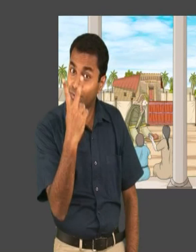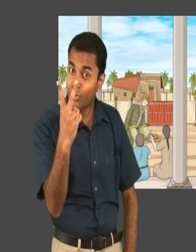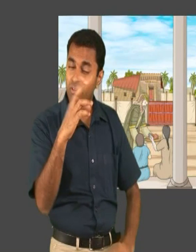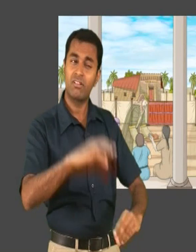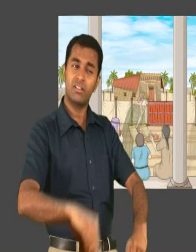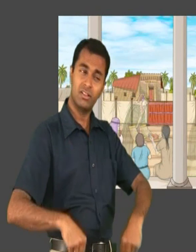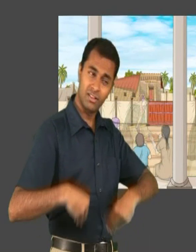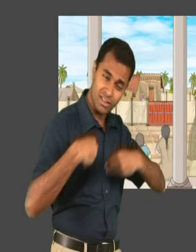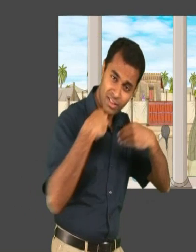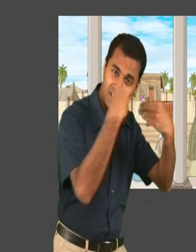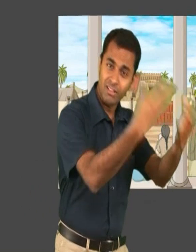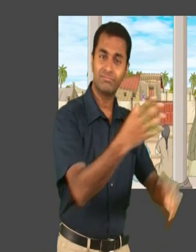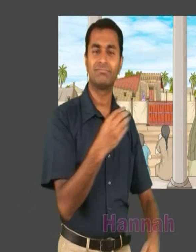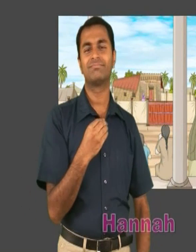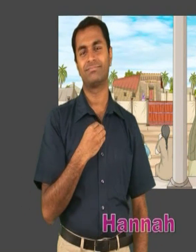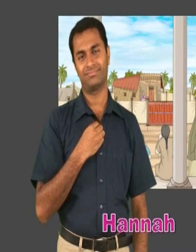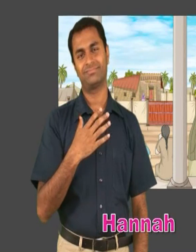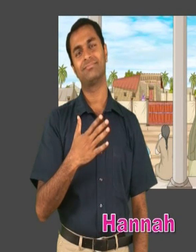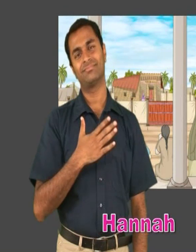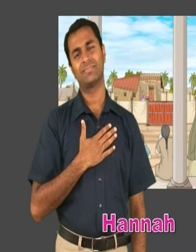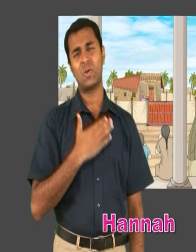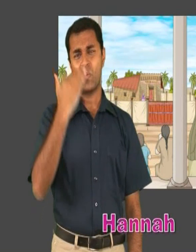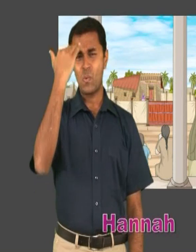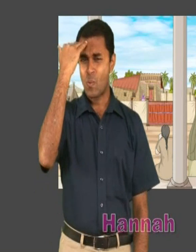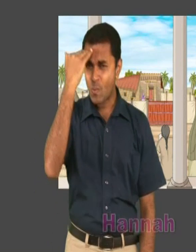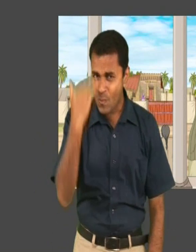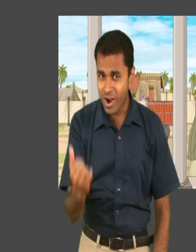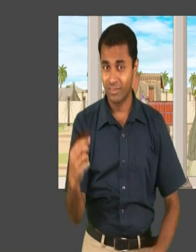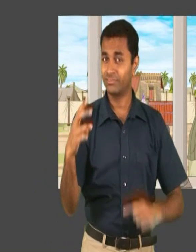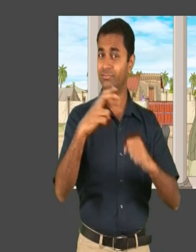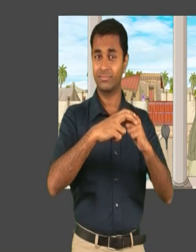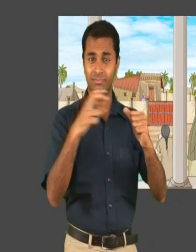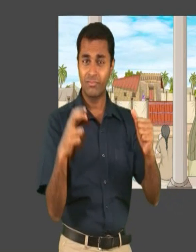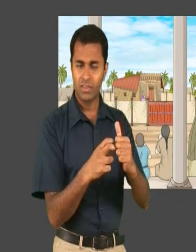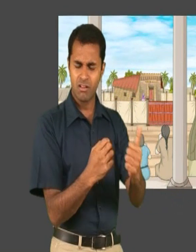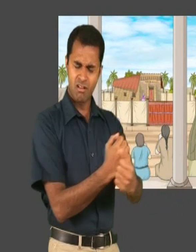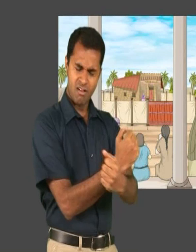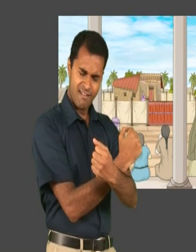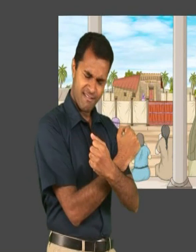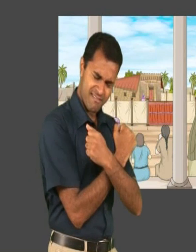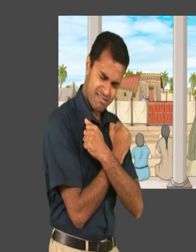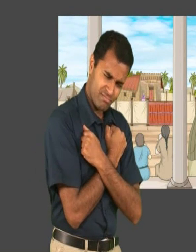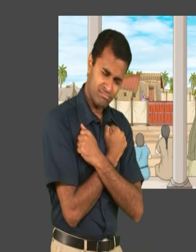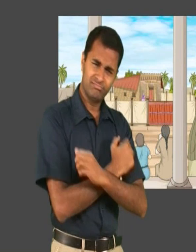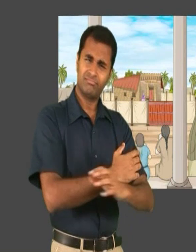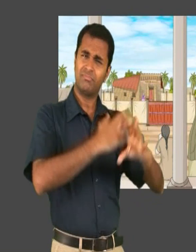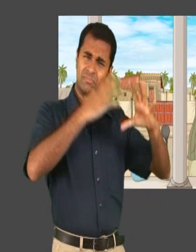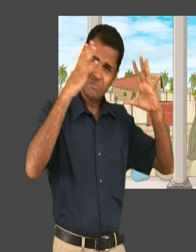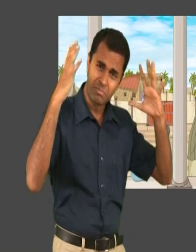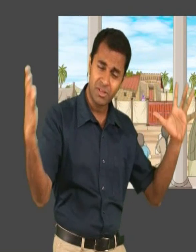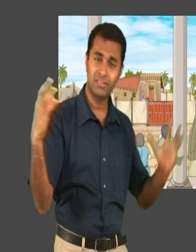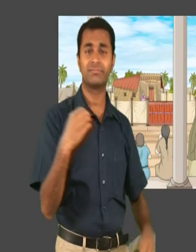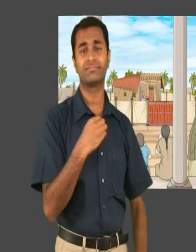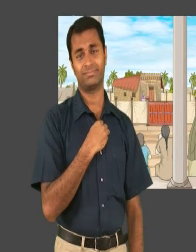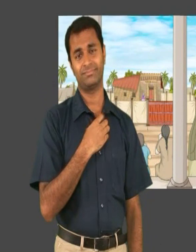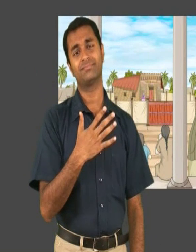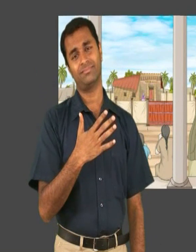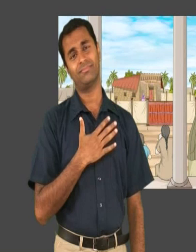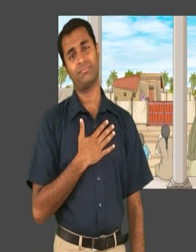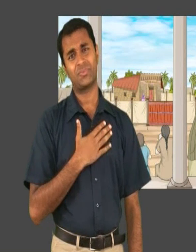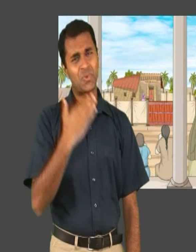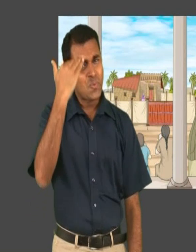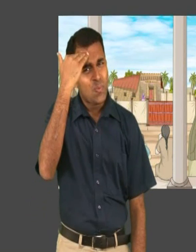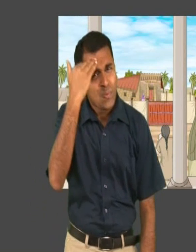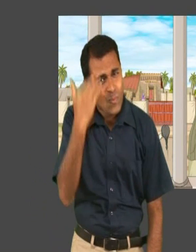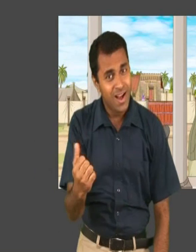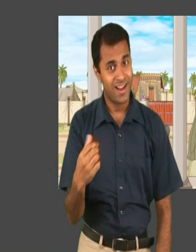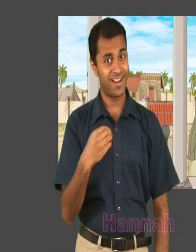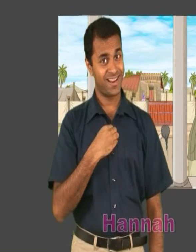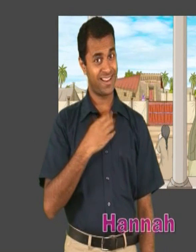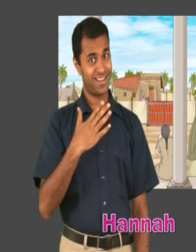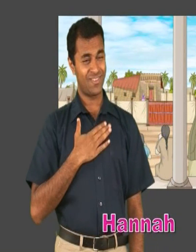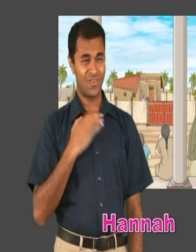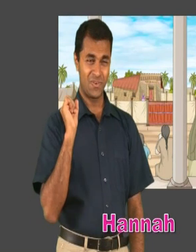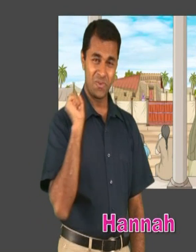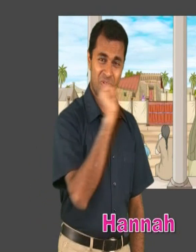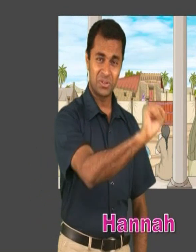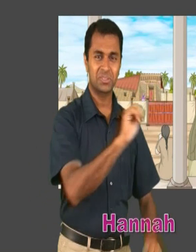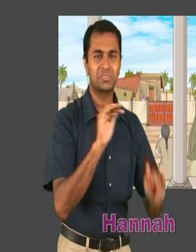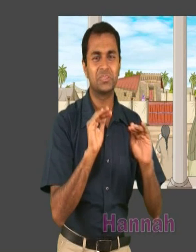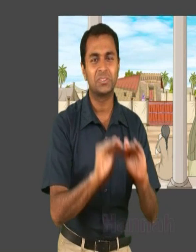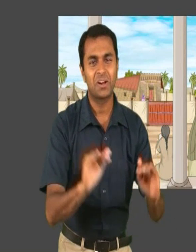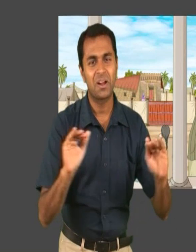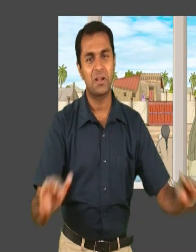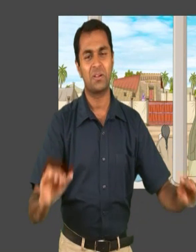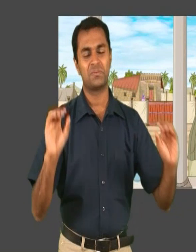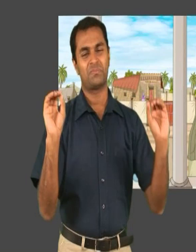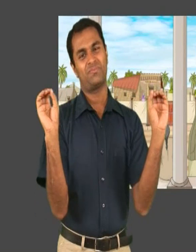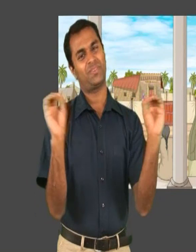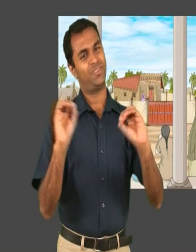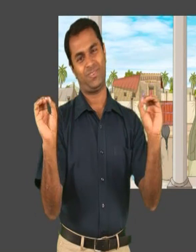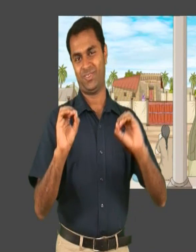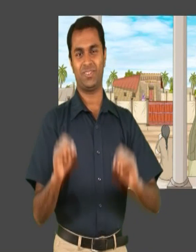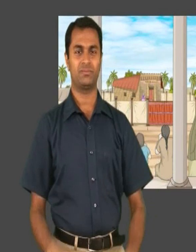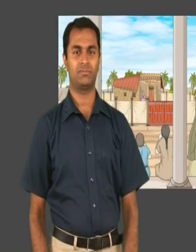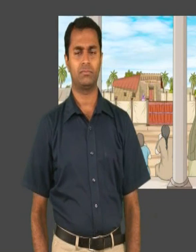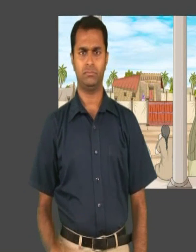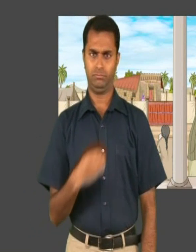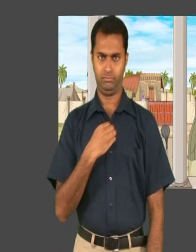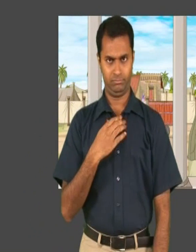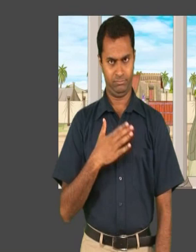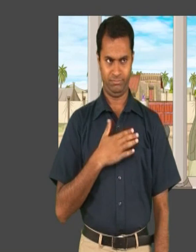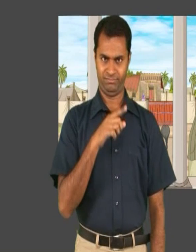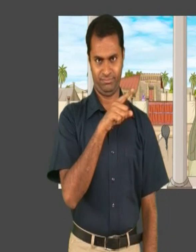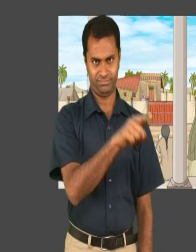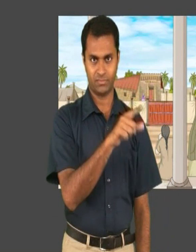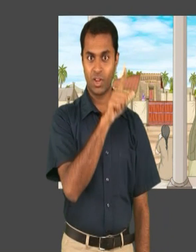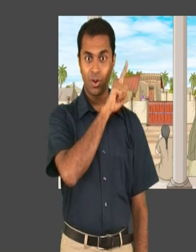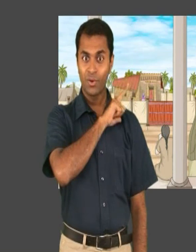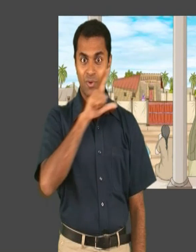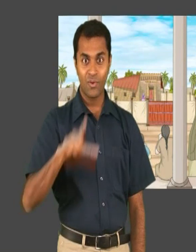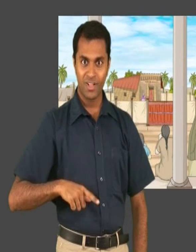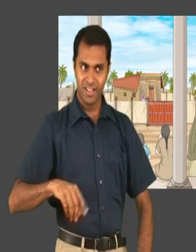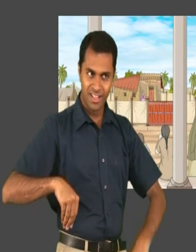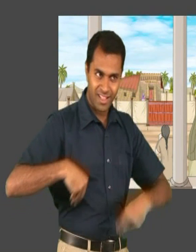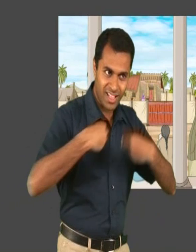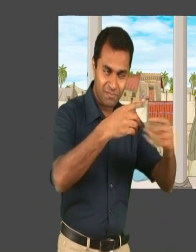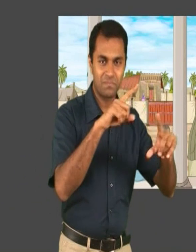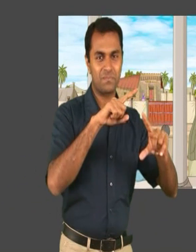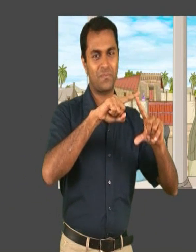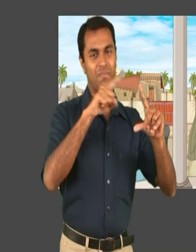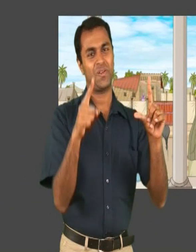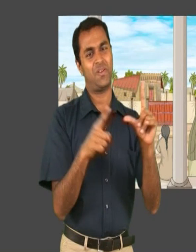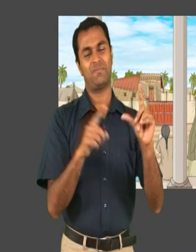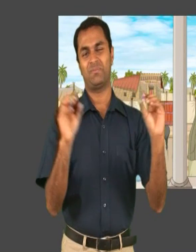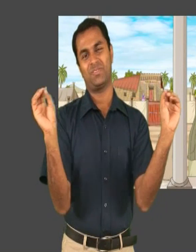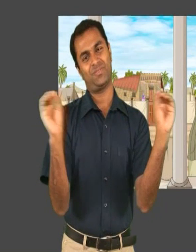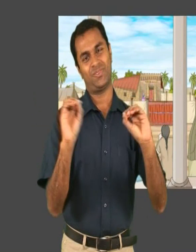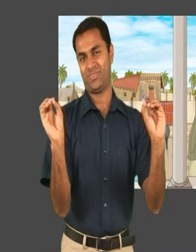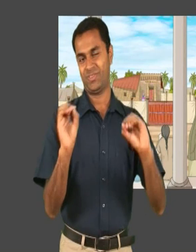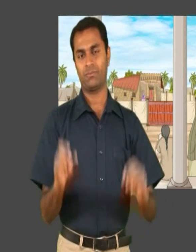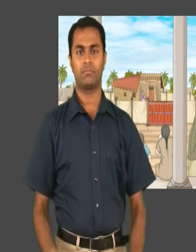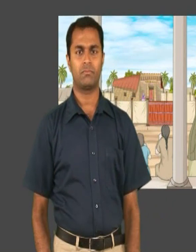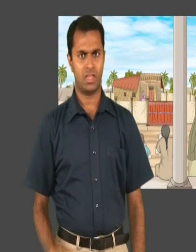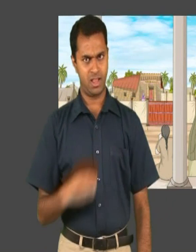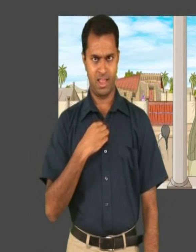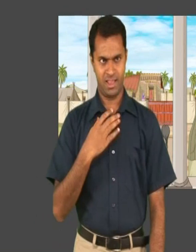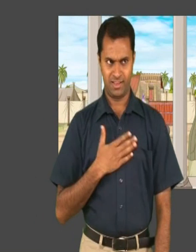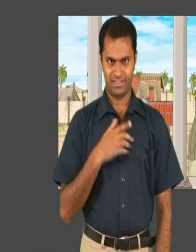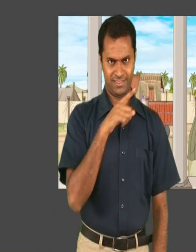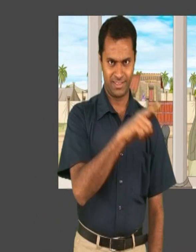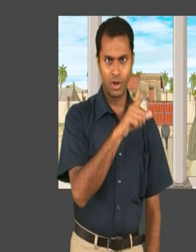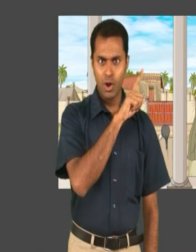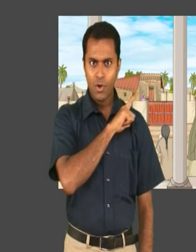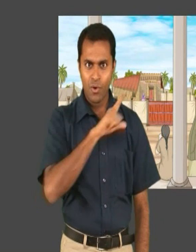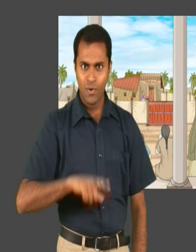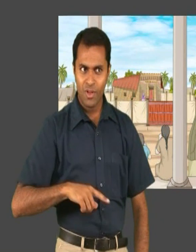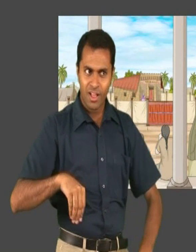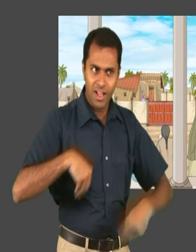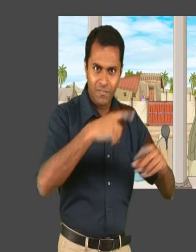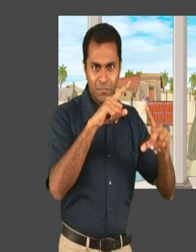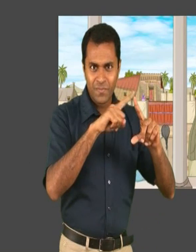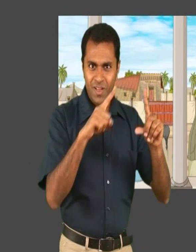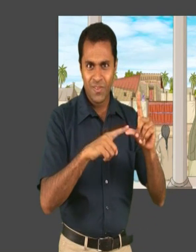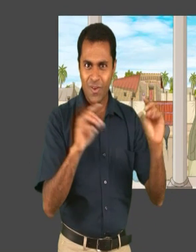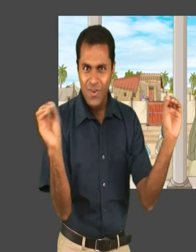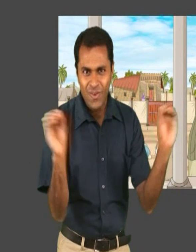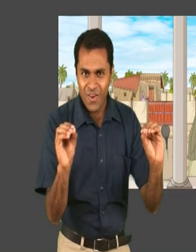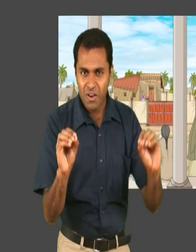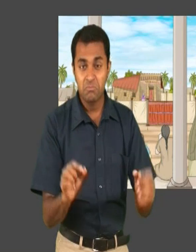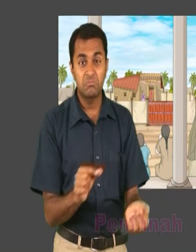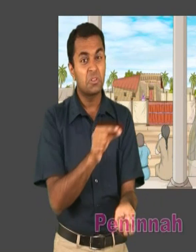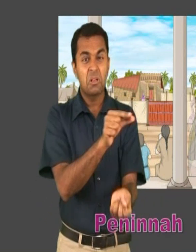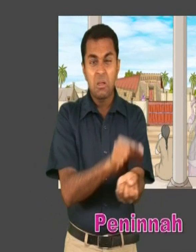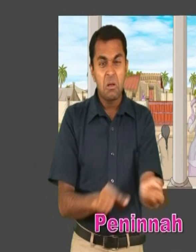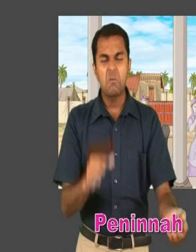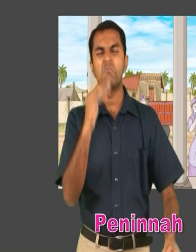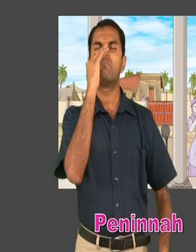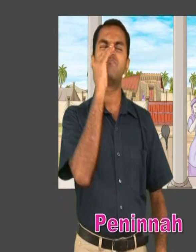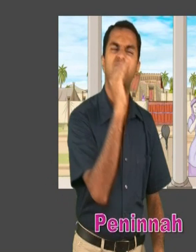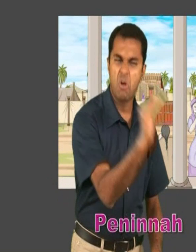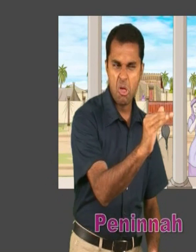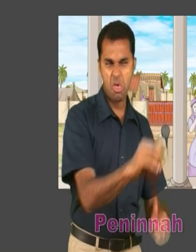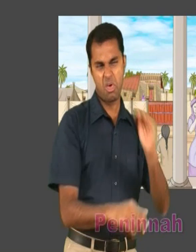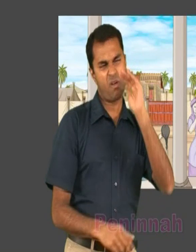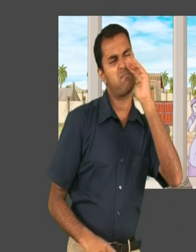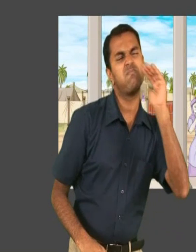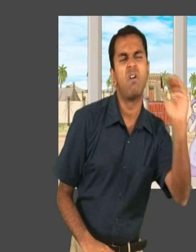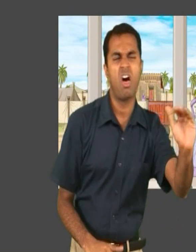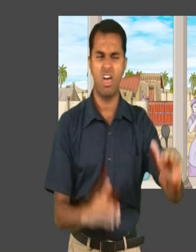But to Hannah he would give a double portion, for he loved her even though the LORD had closed her womb.